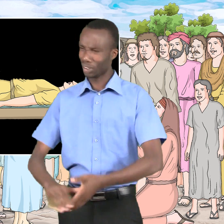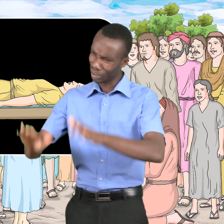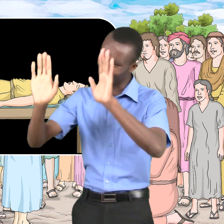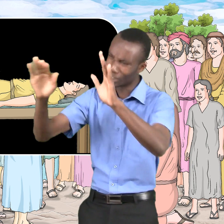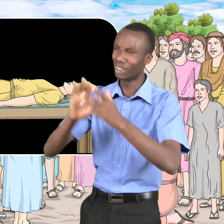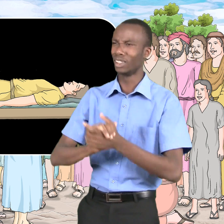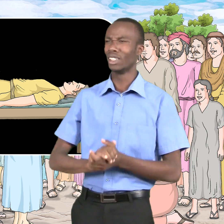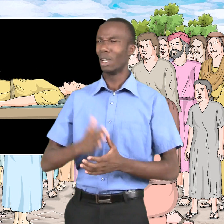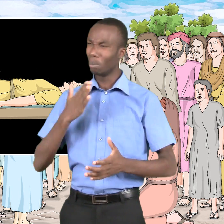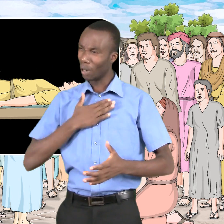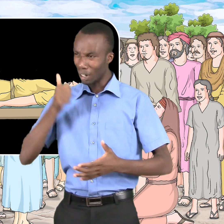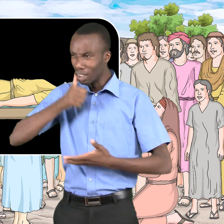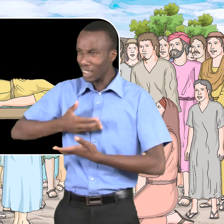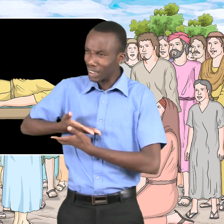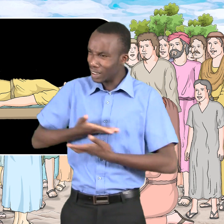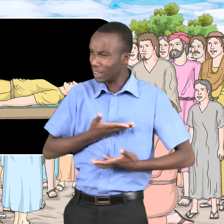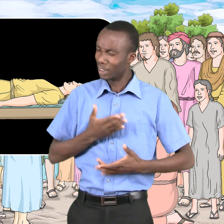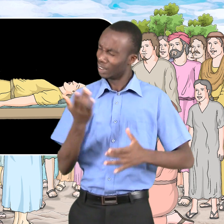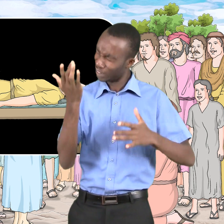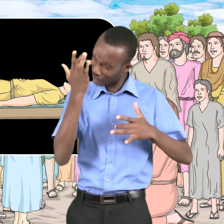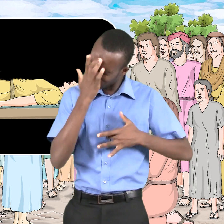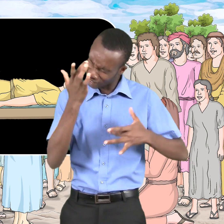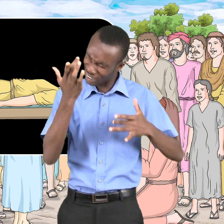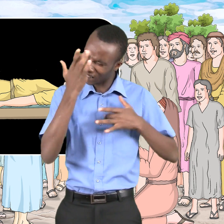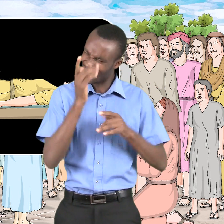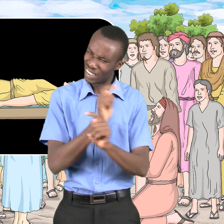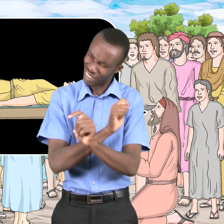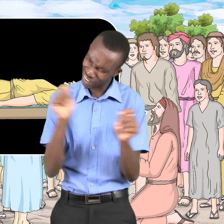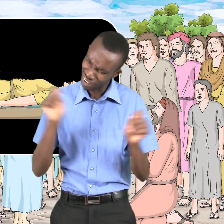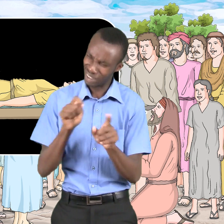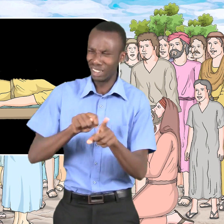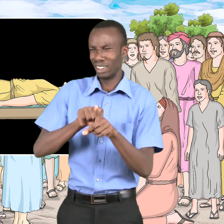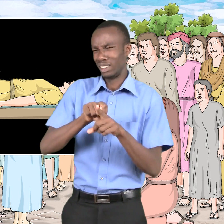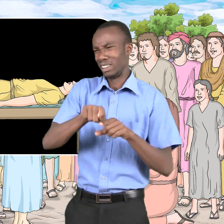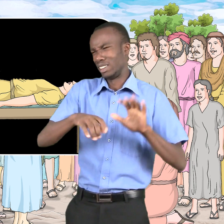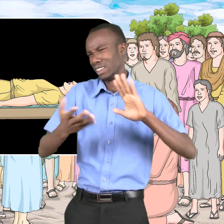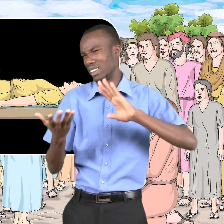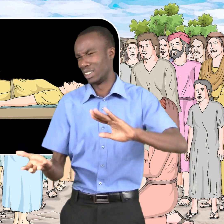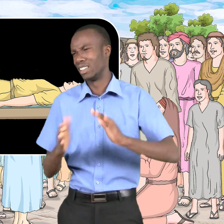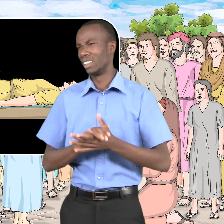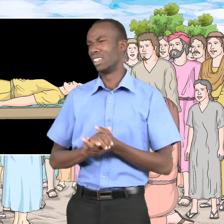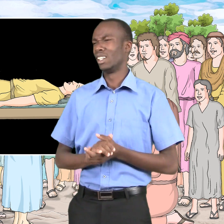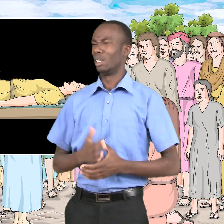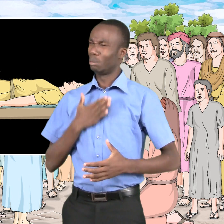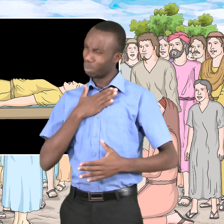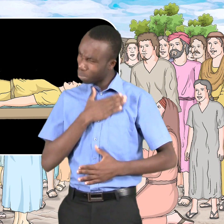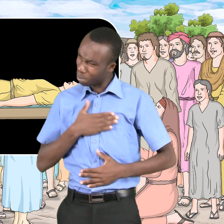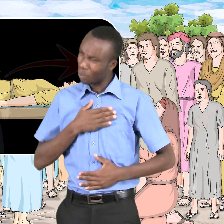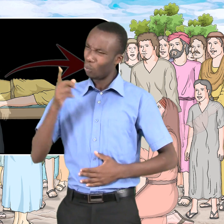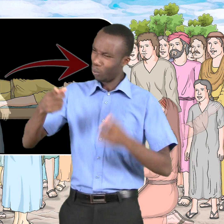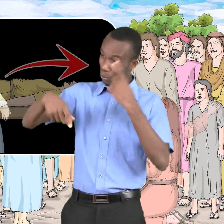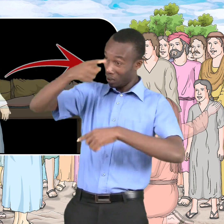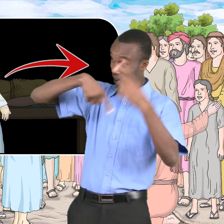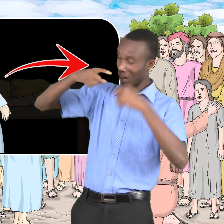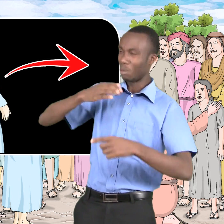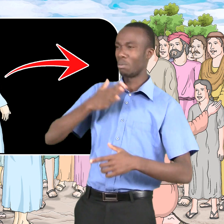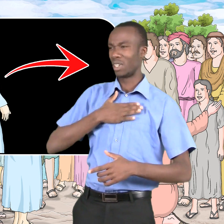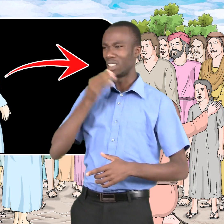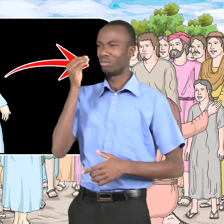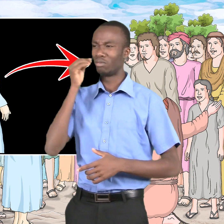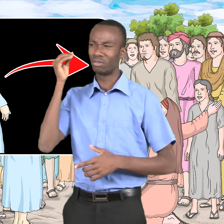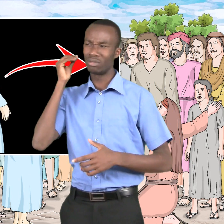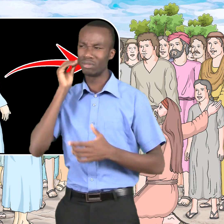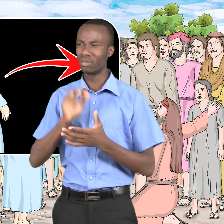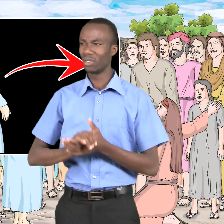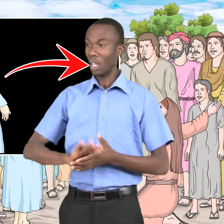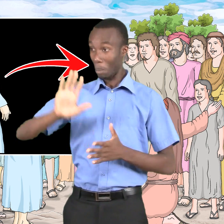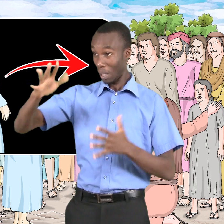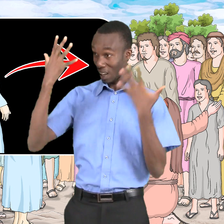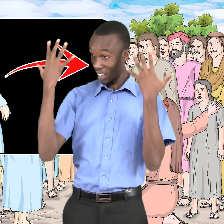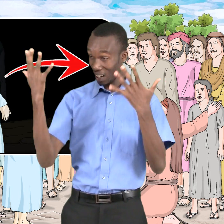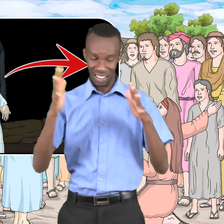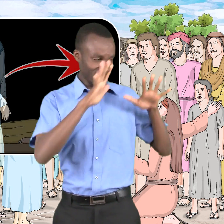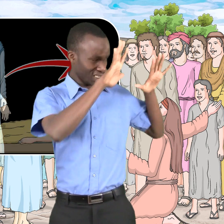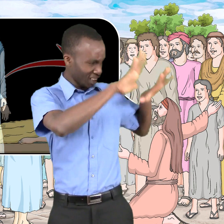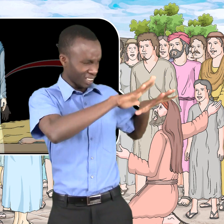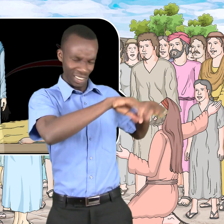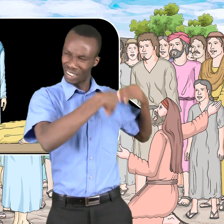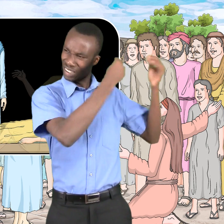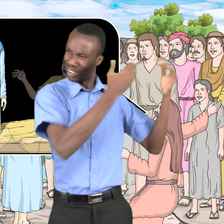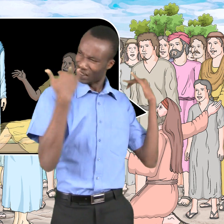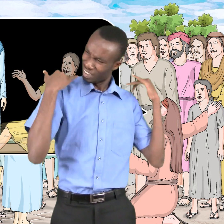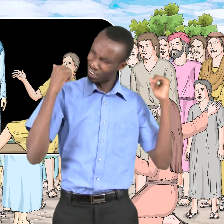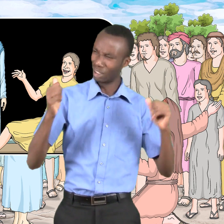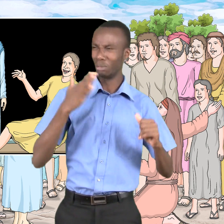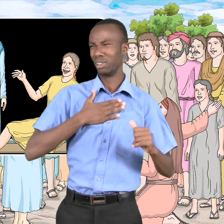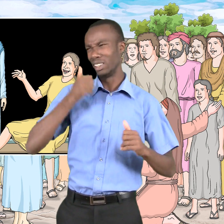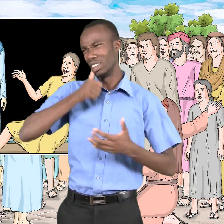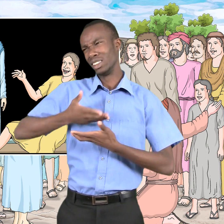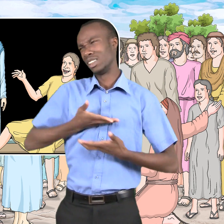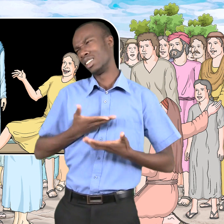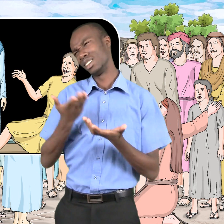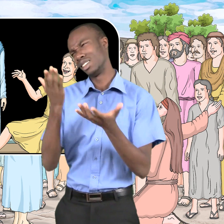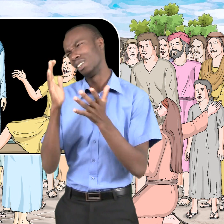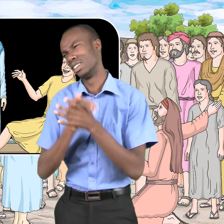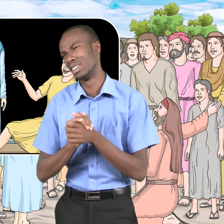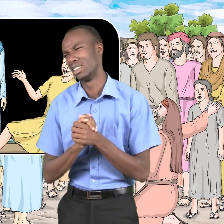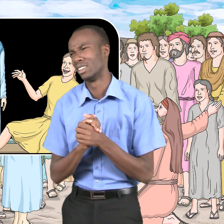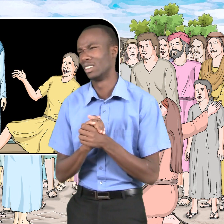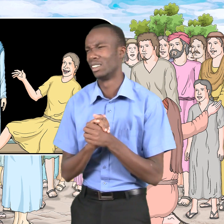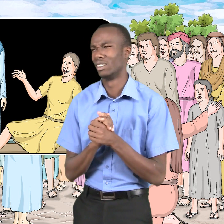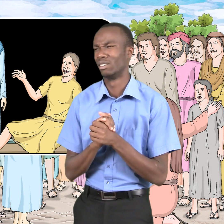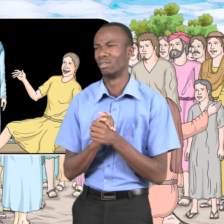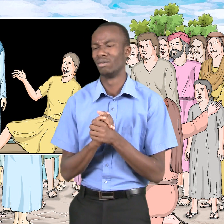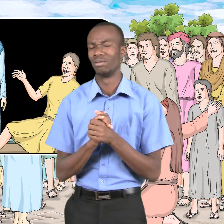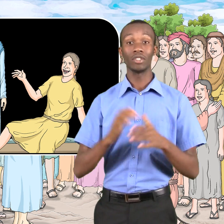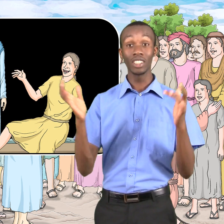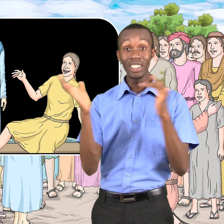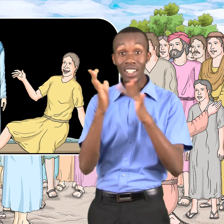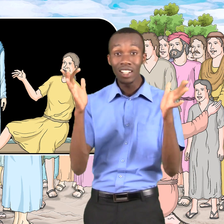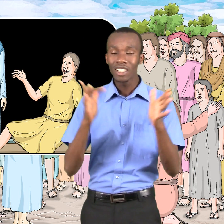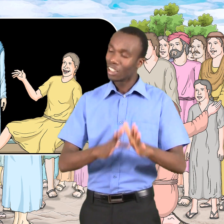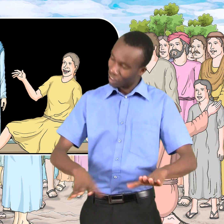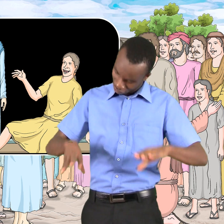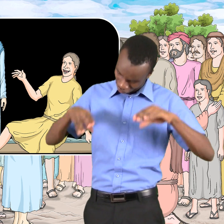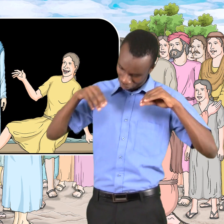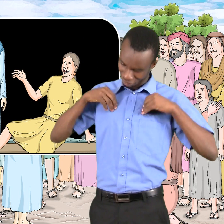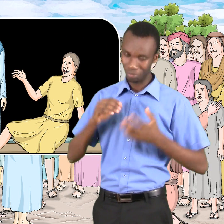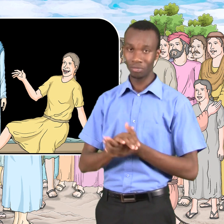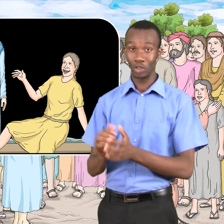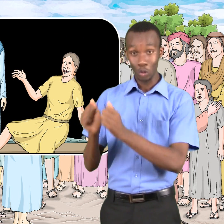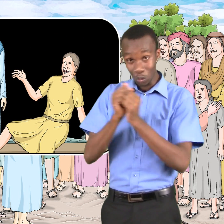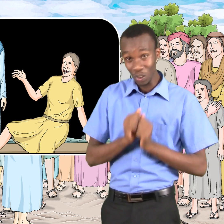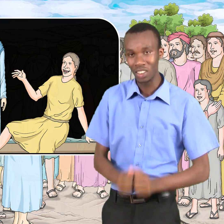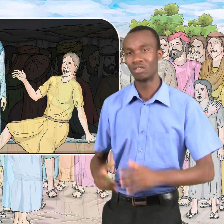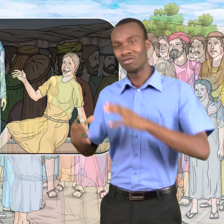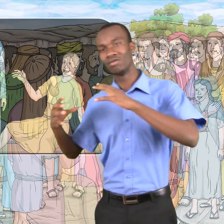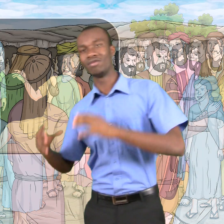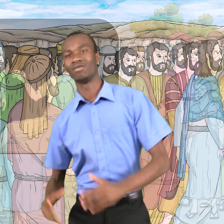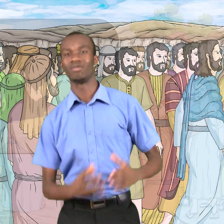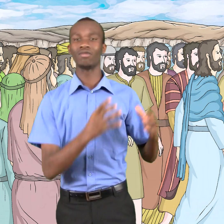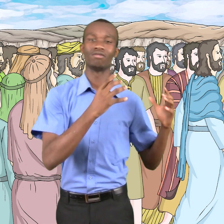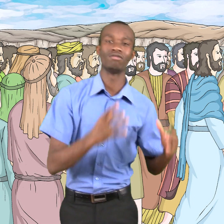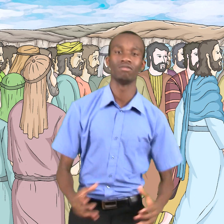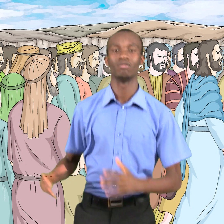Please come and place Your hands on her, so that she will be healed and live.”